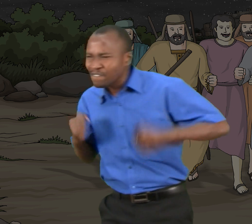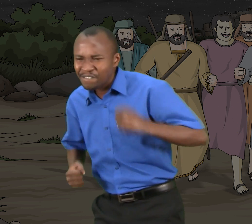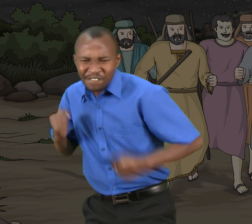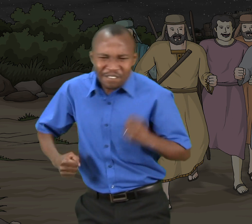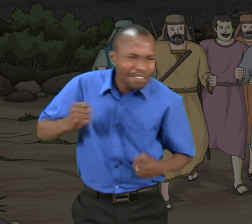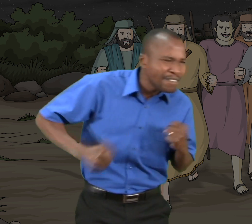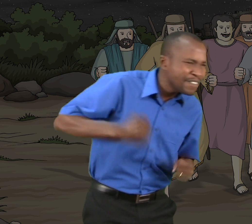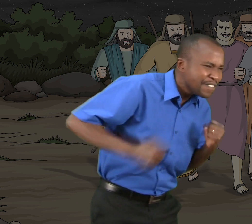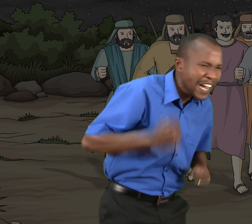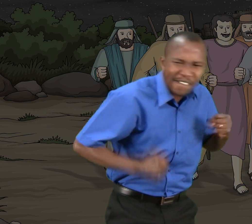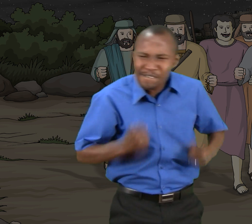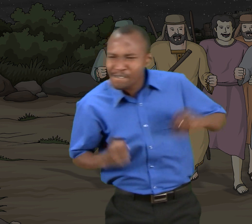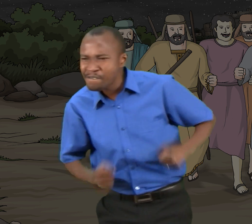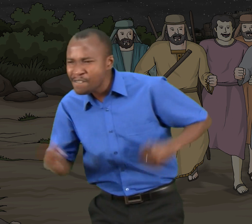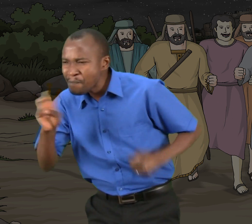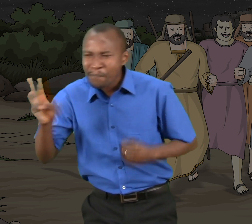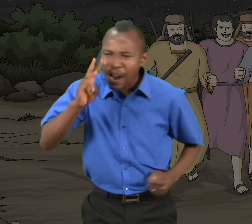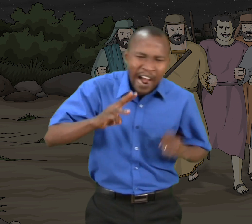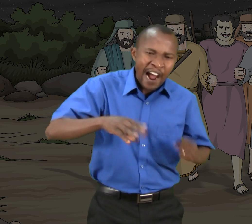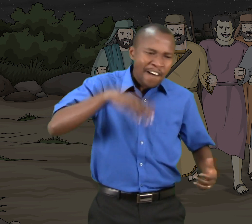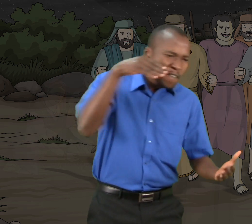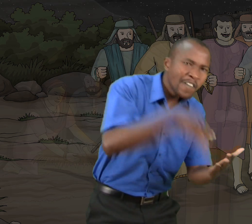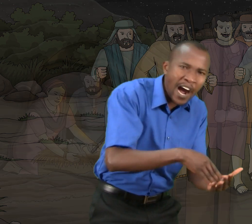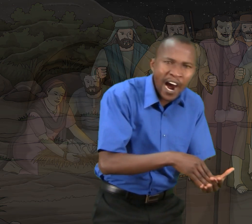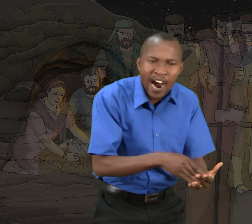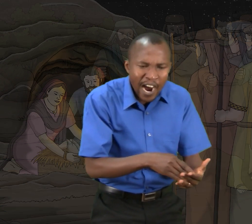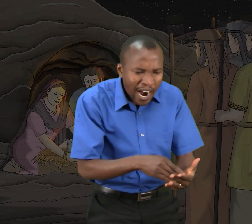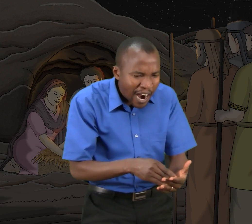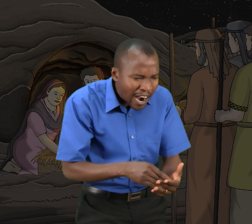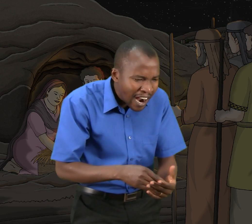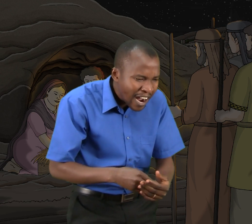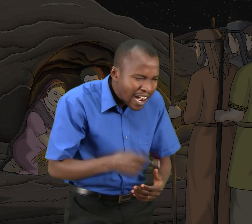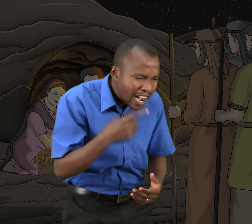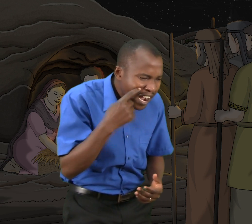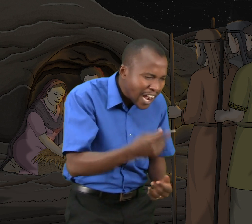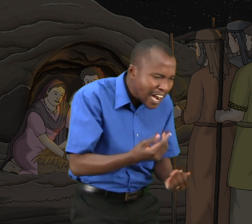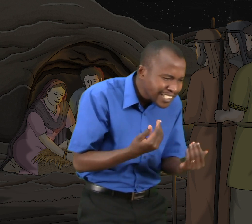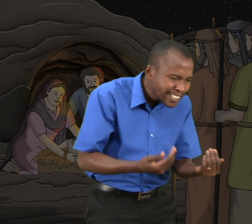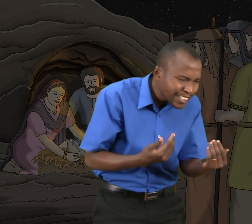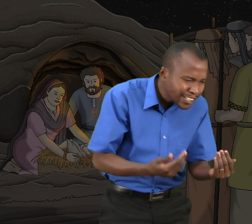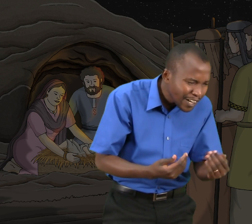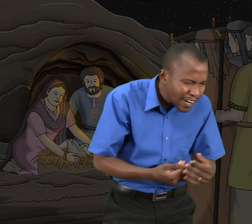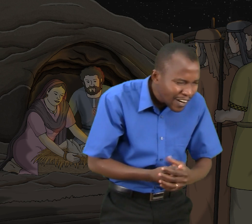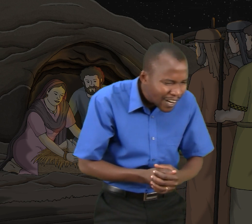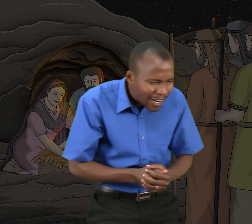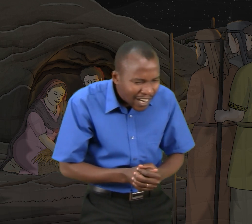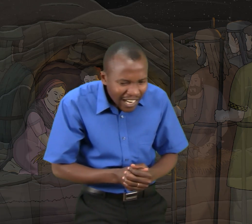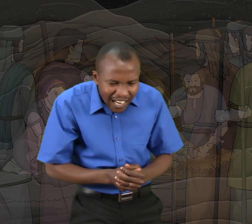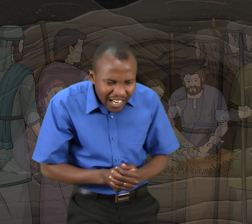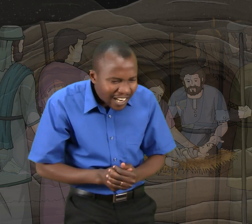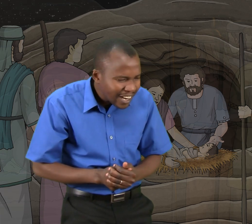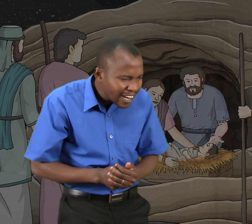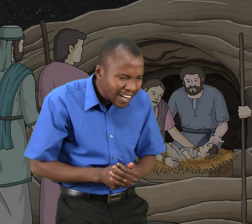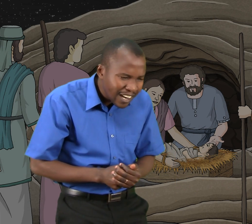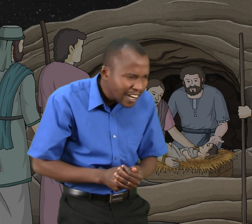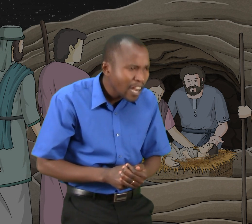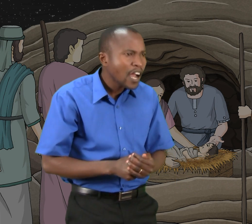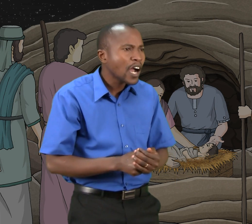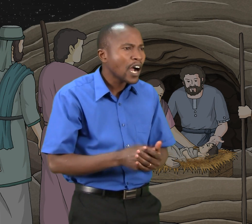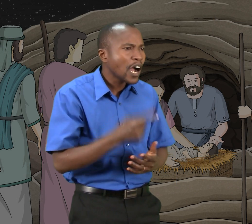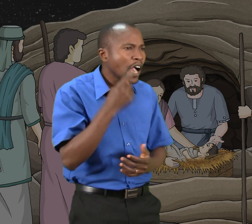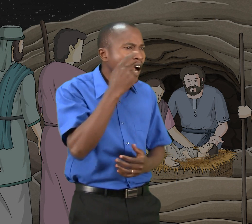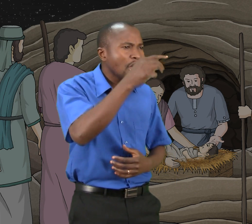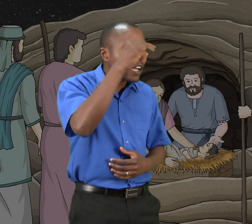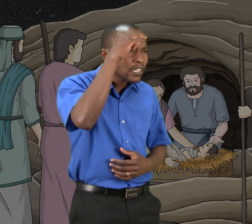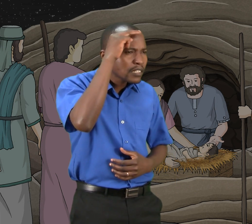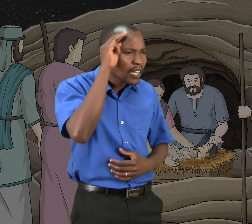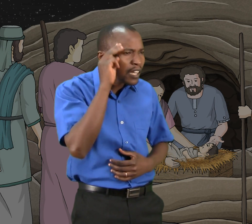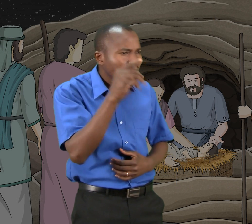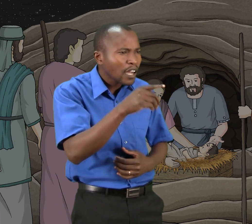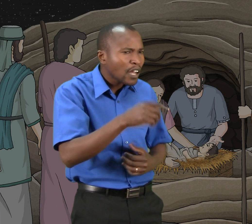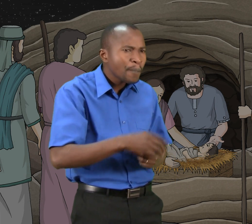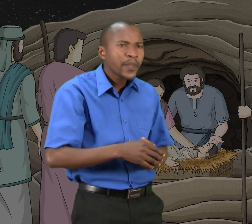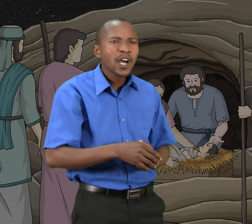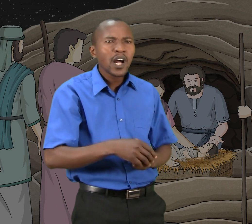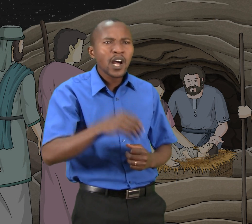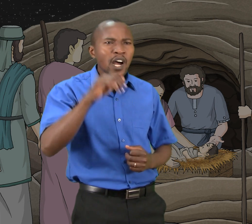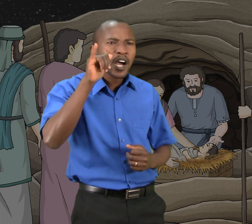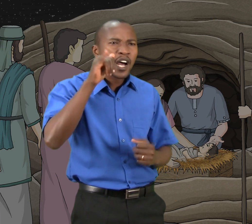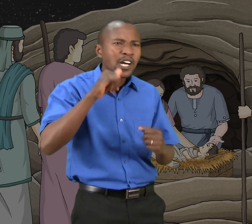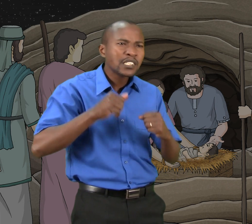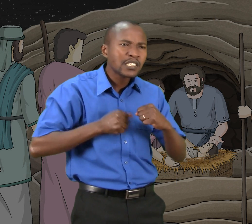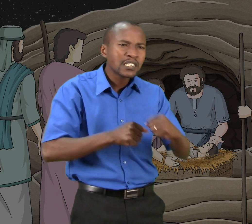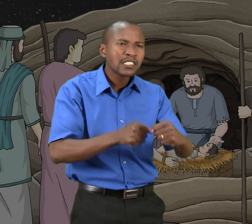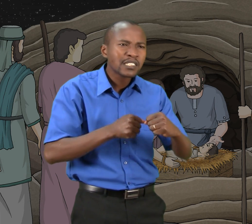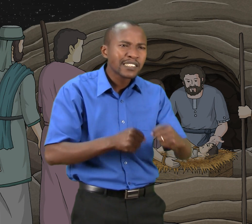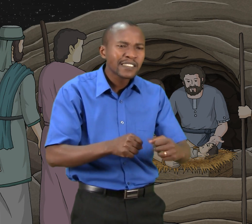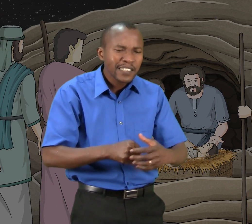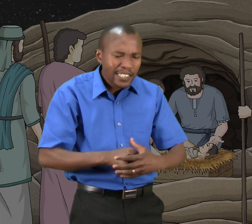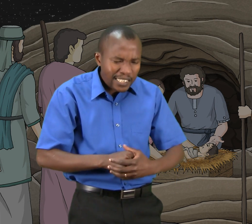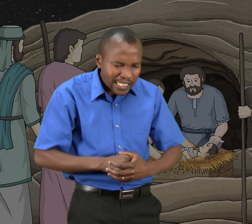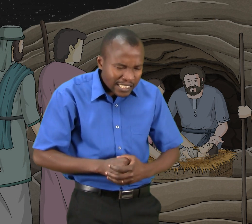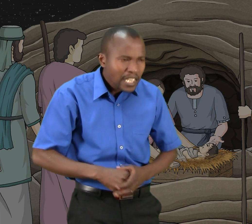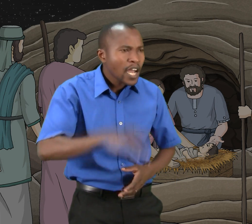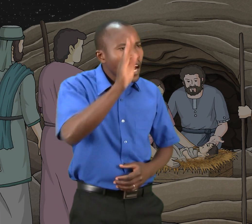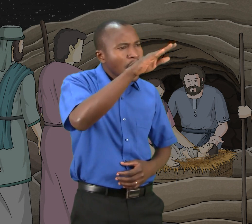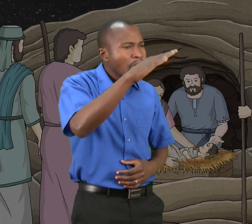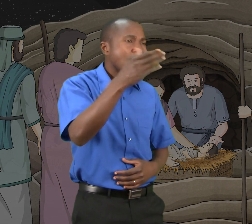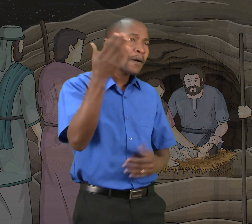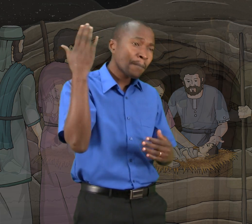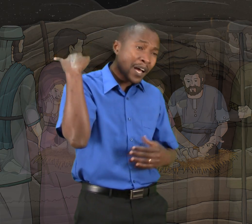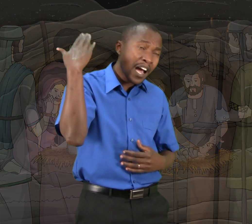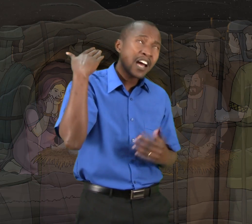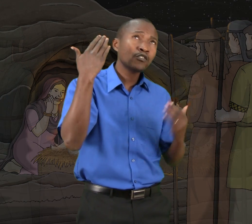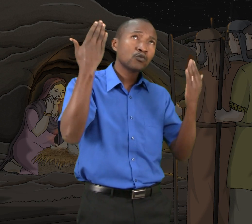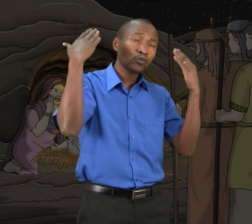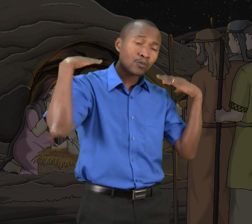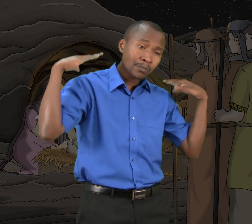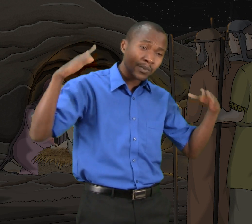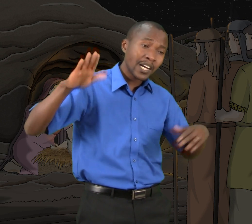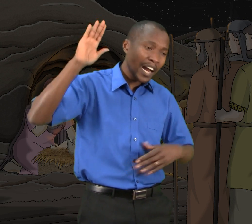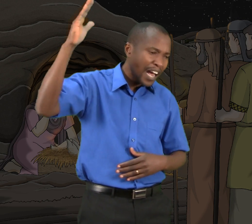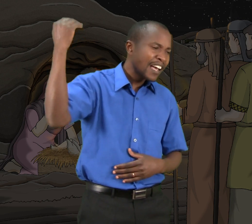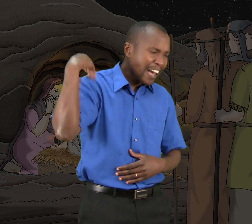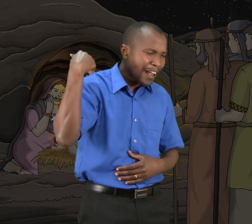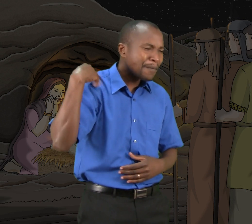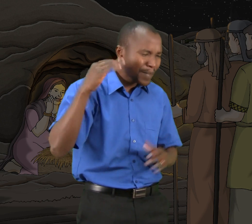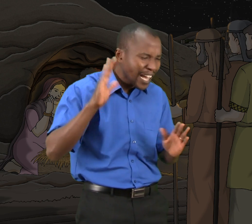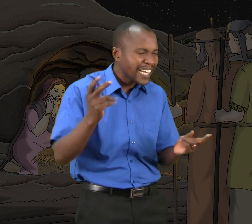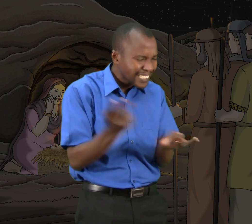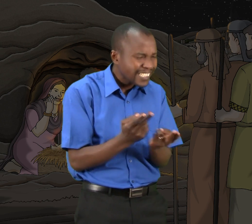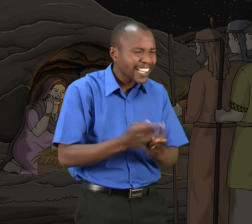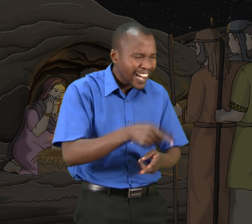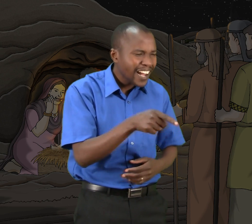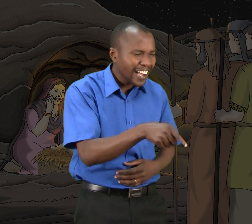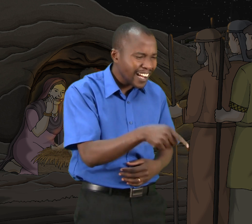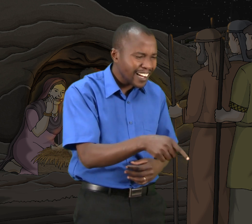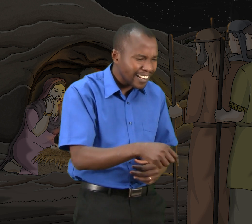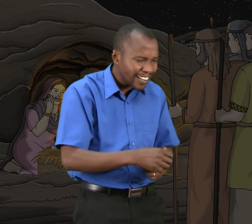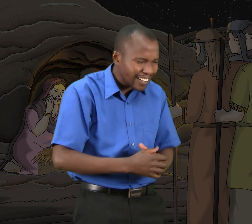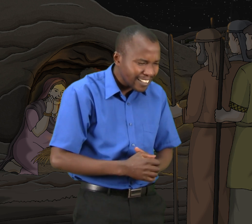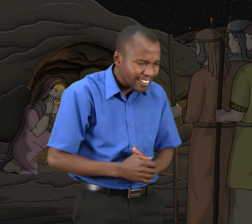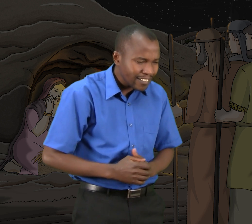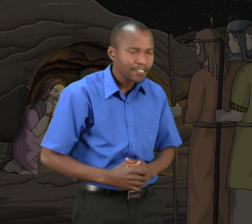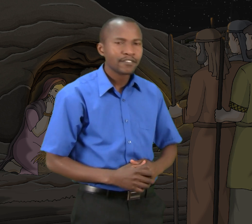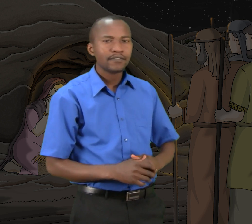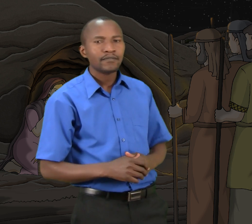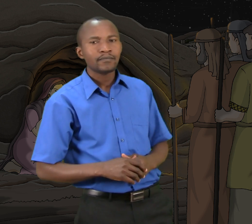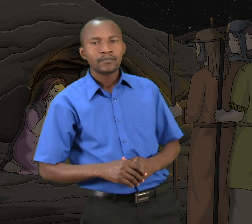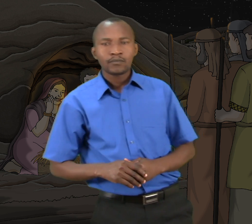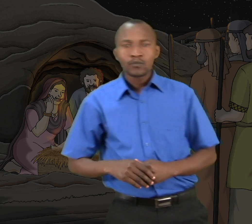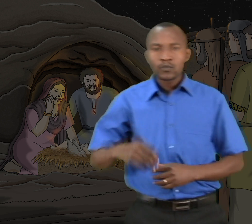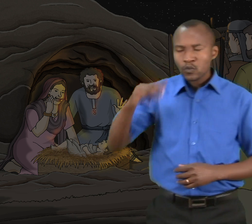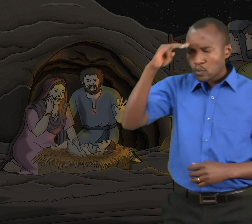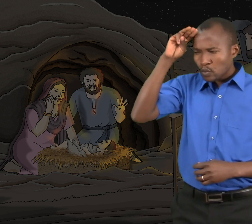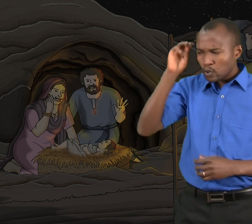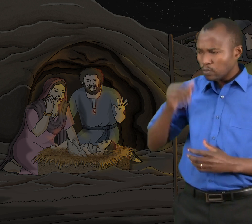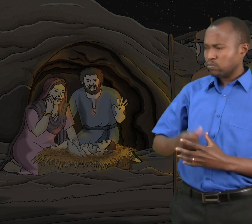After they had seen the Child, they spread the message they had received about Him.